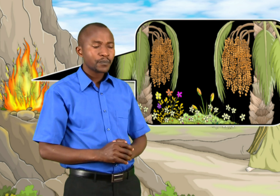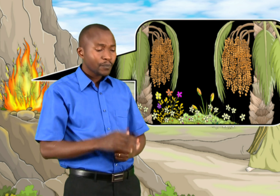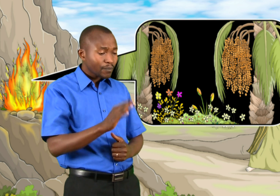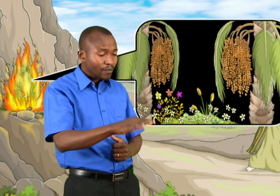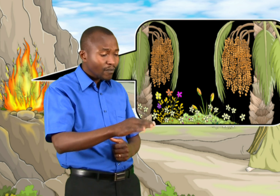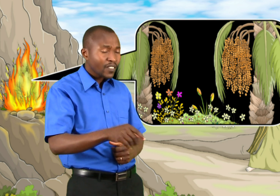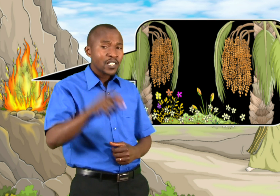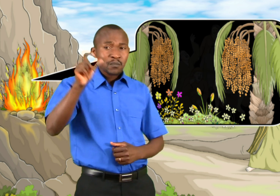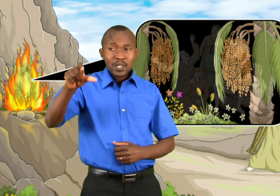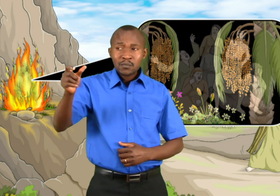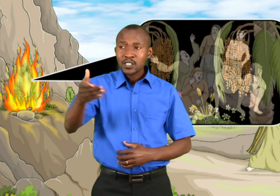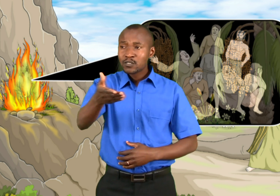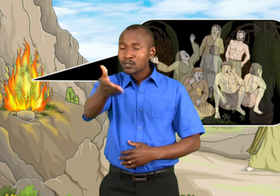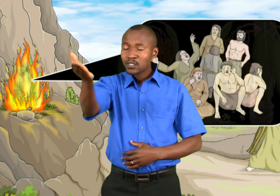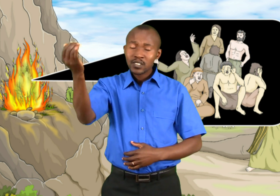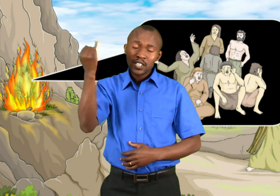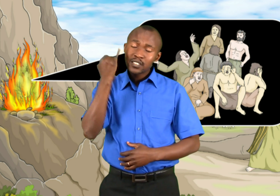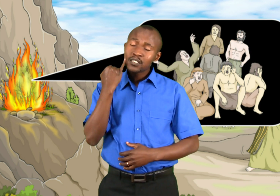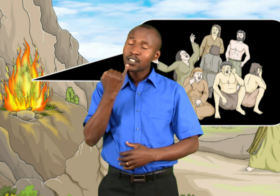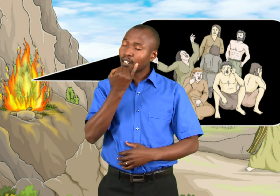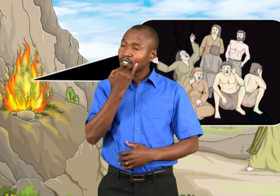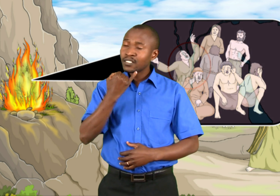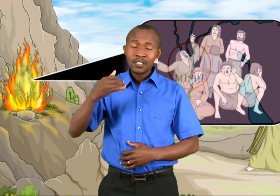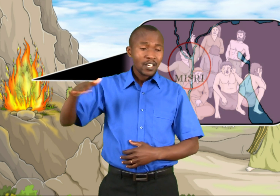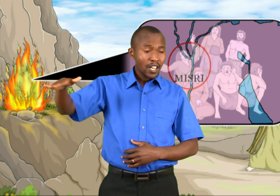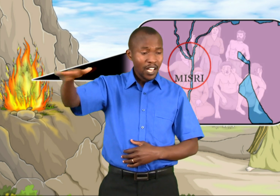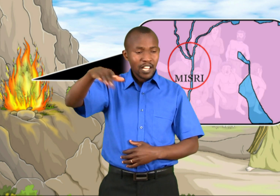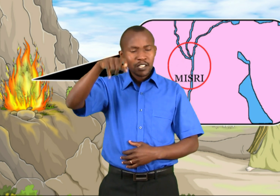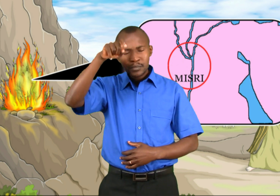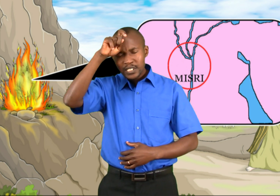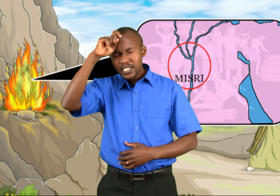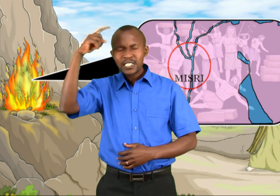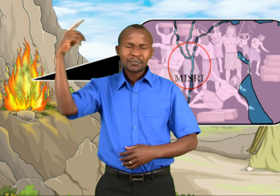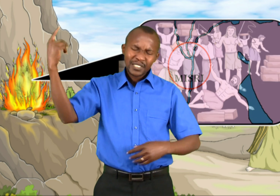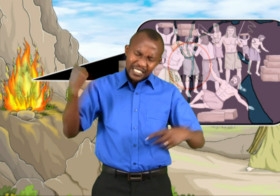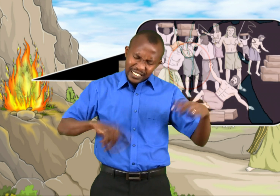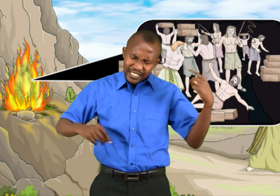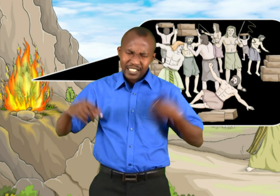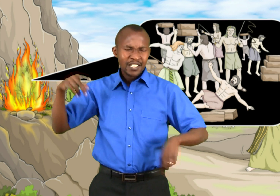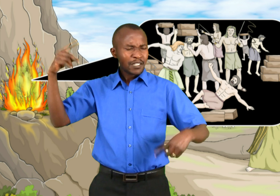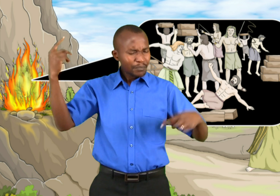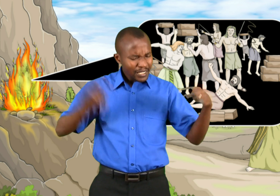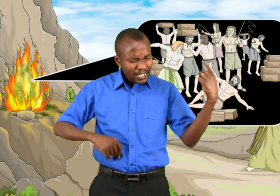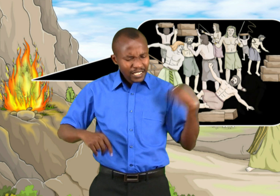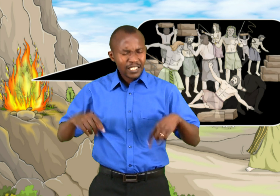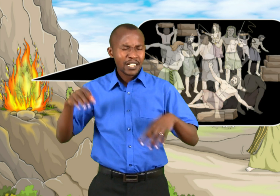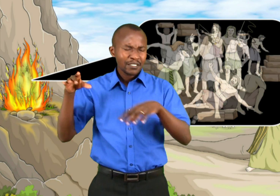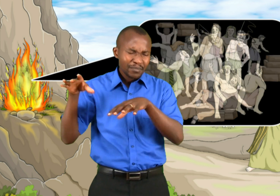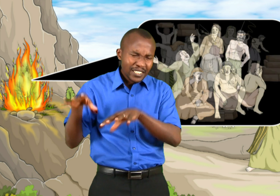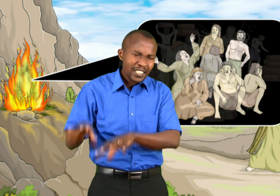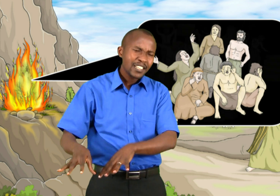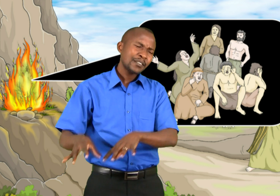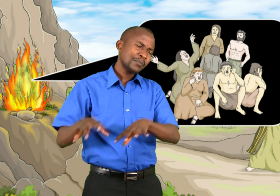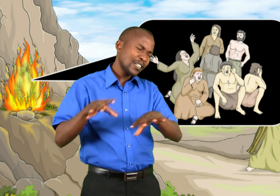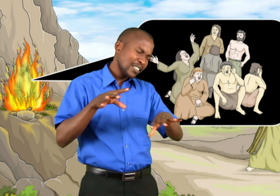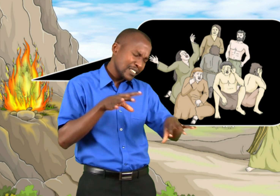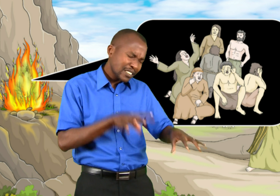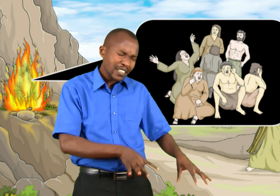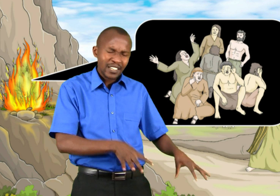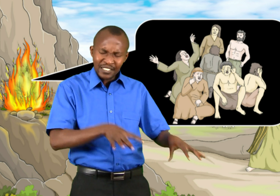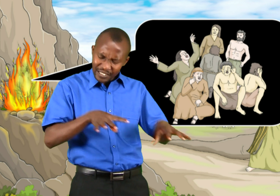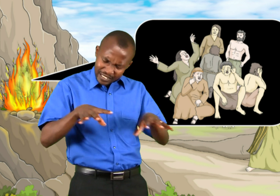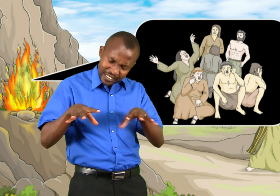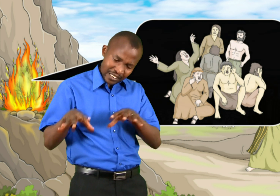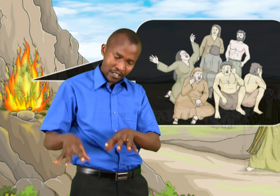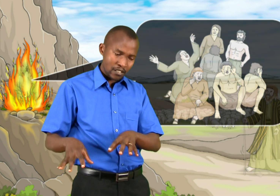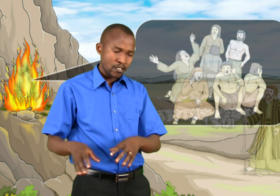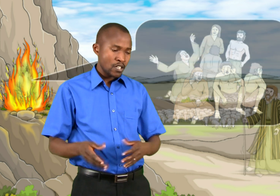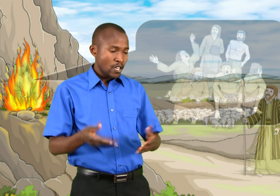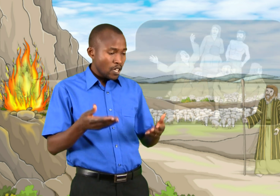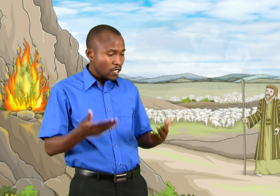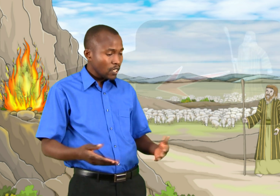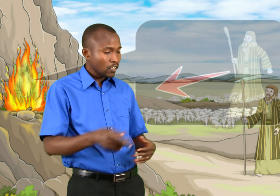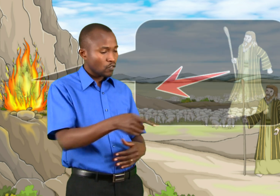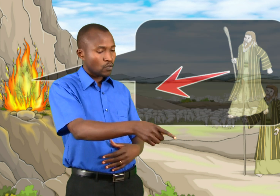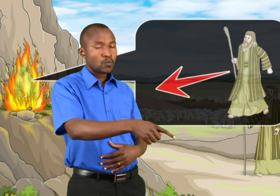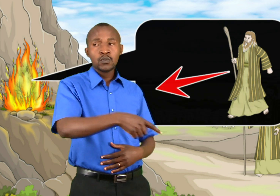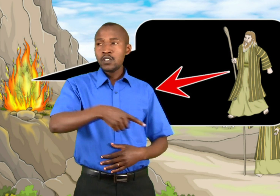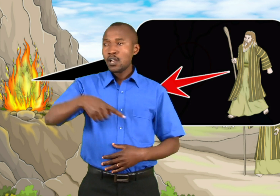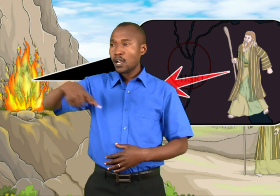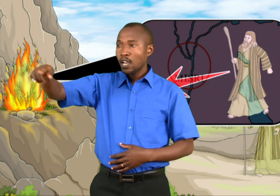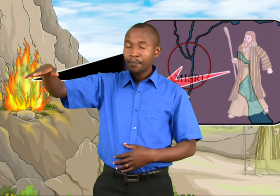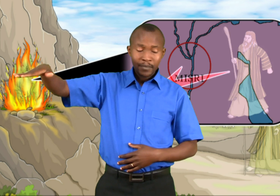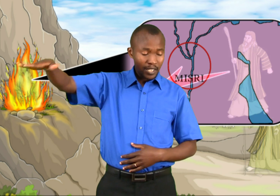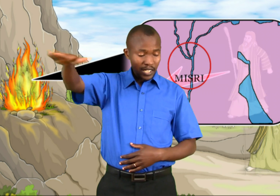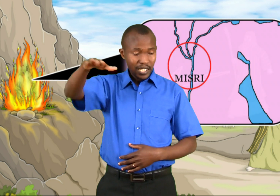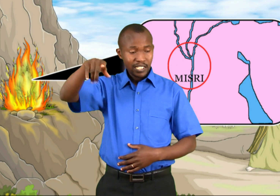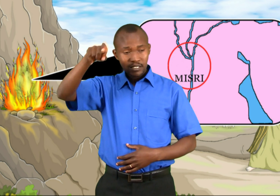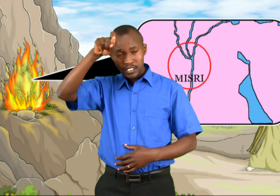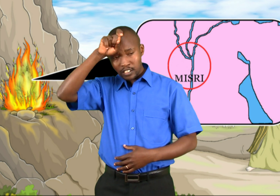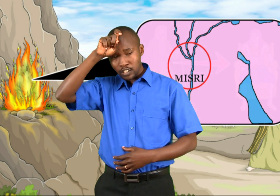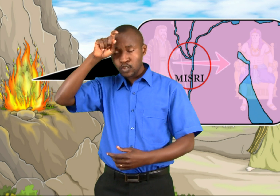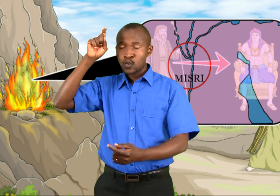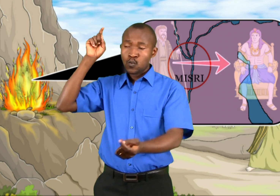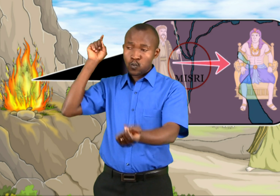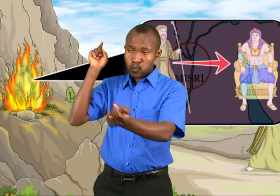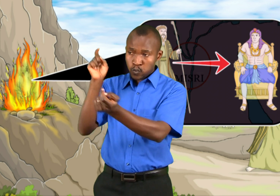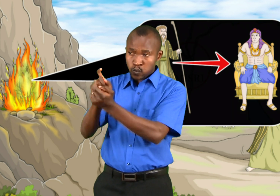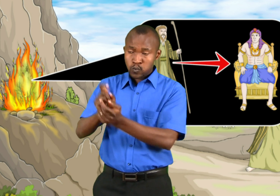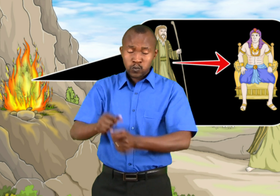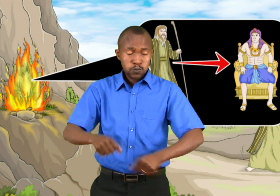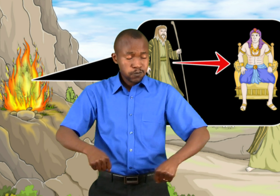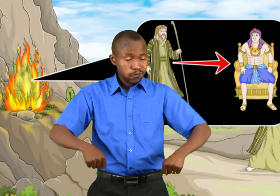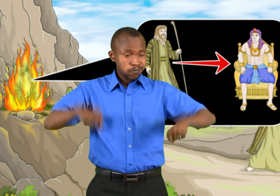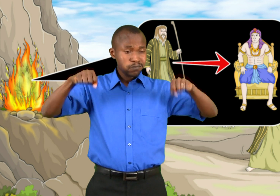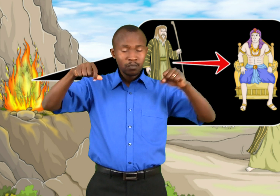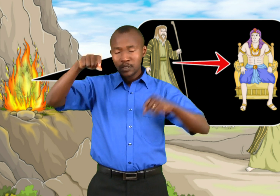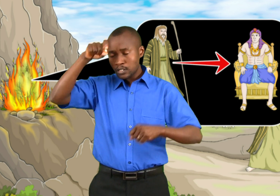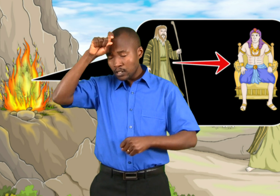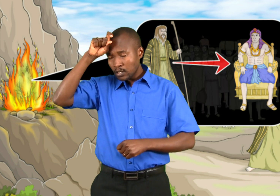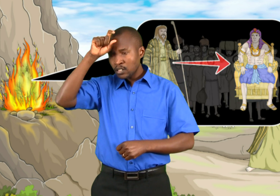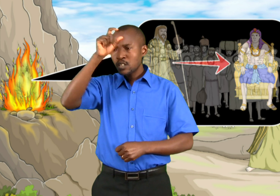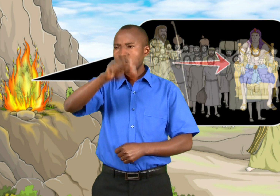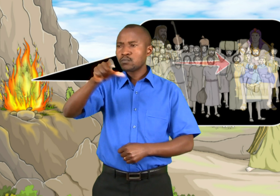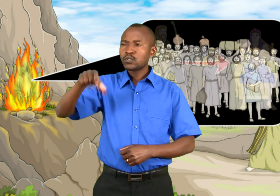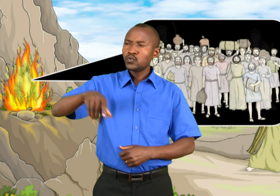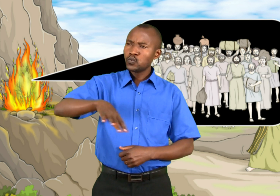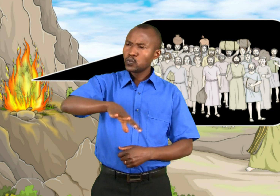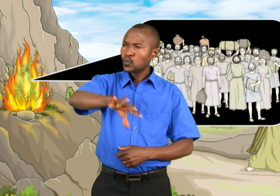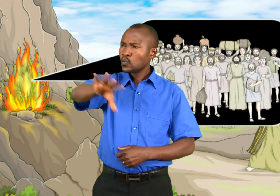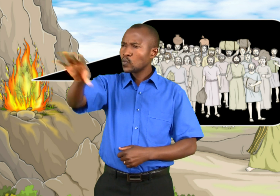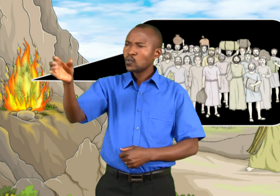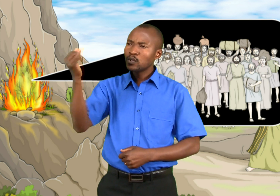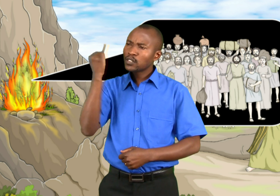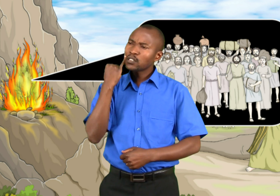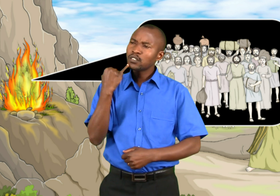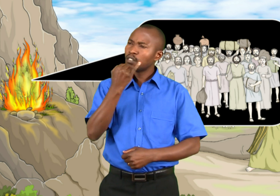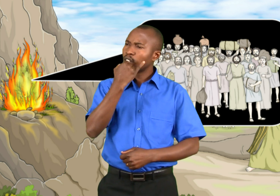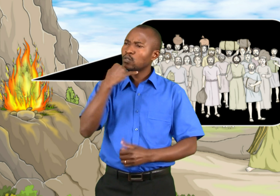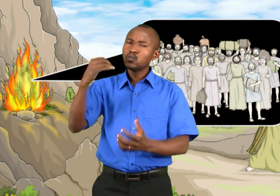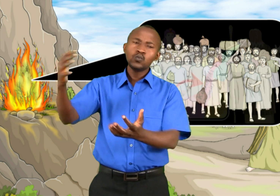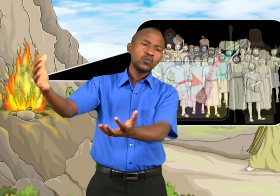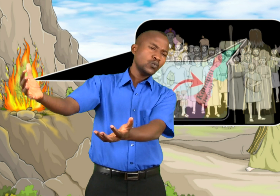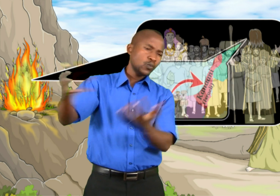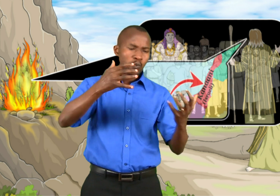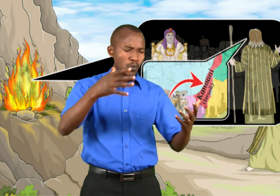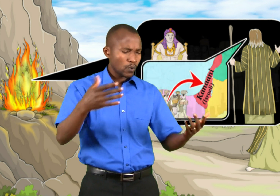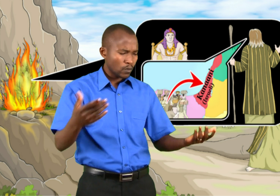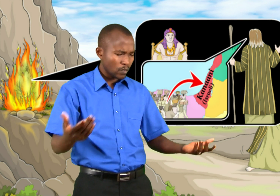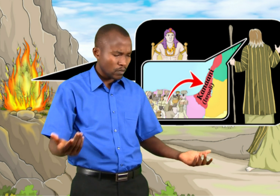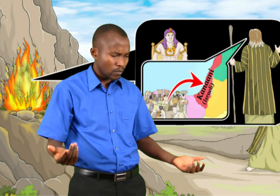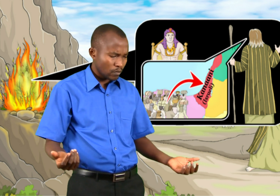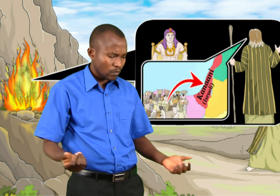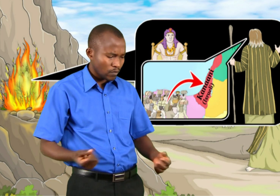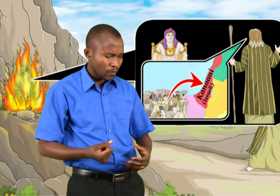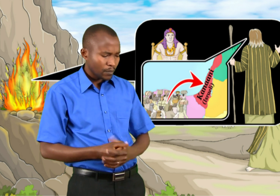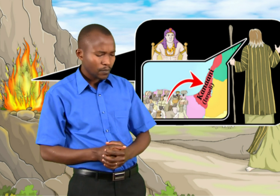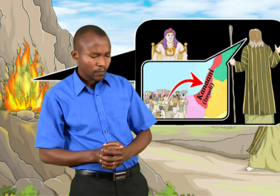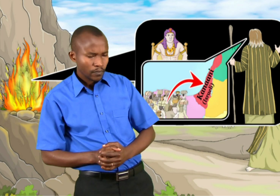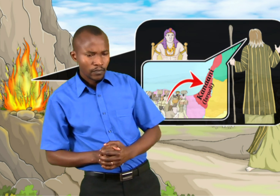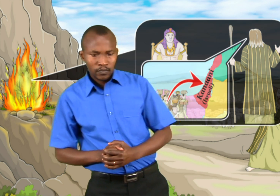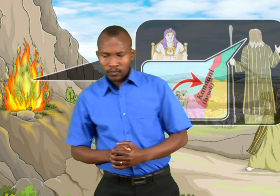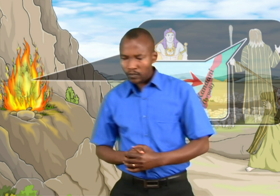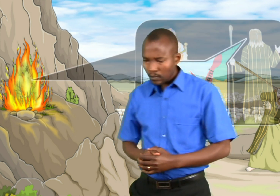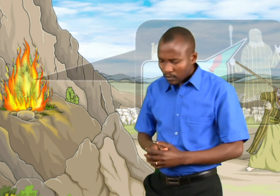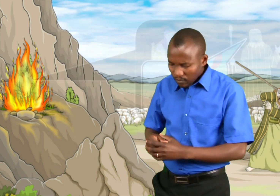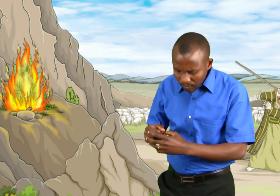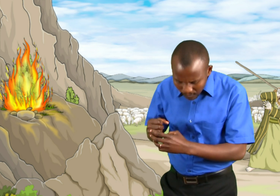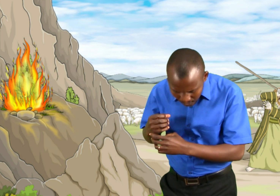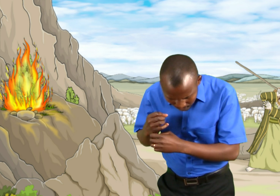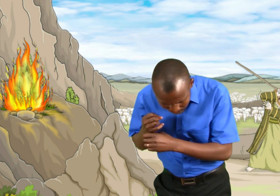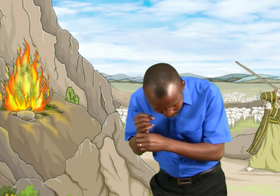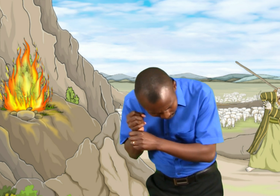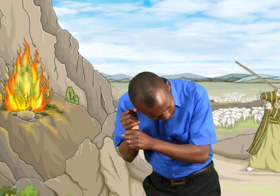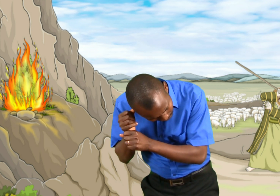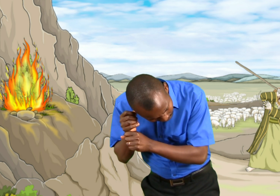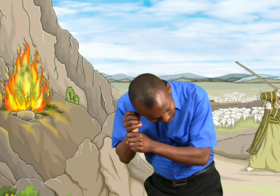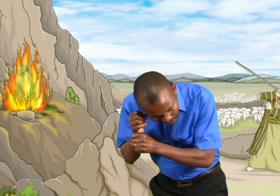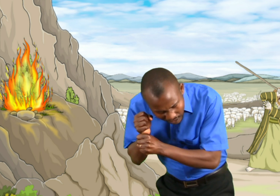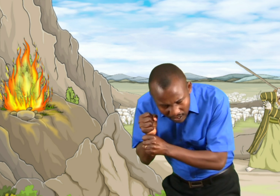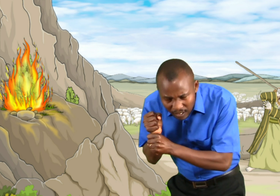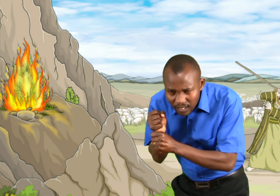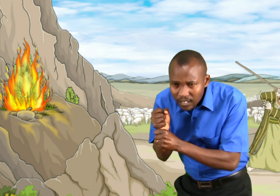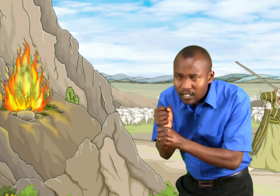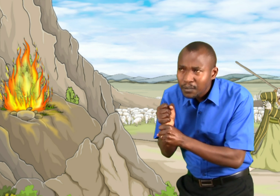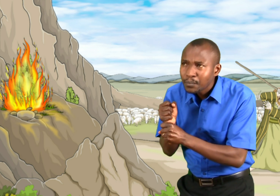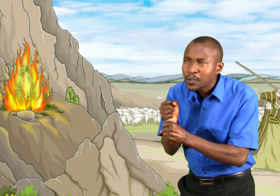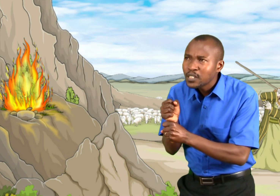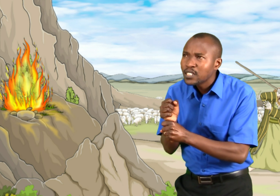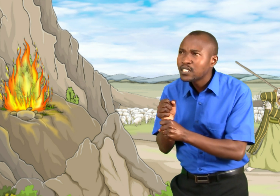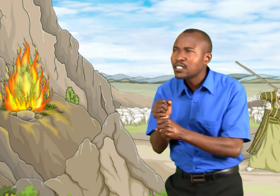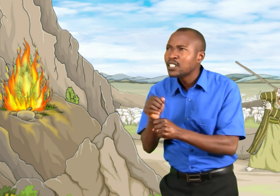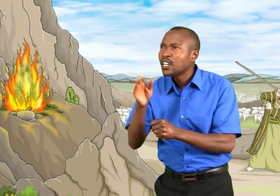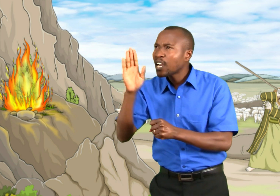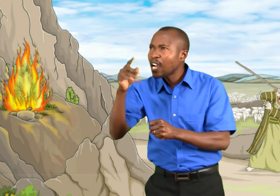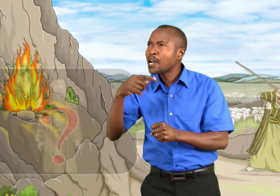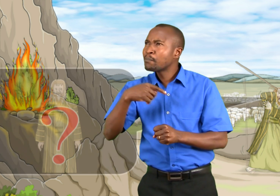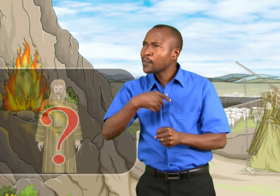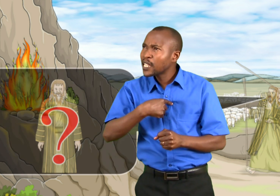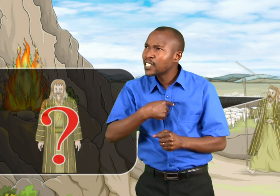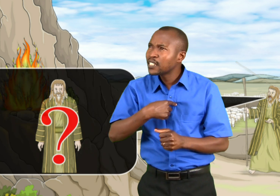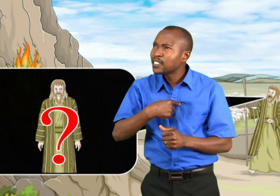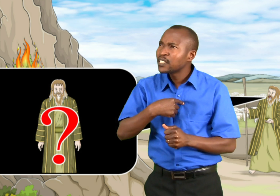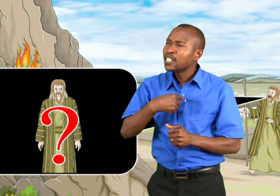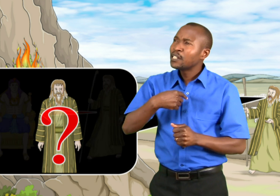And now the cry of the Israelites has reached Me, and I have seen how severely the Egyptians are oppressing them. Therefore, go! I am sending you to Pharaoh to bring My people the Israelites out of Egypt.”